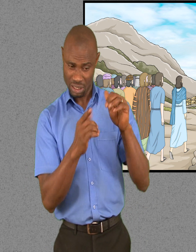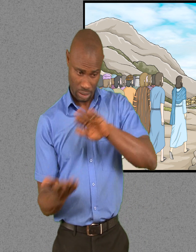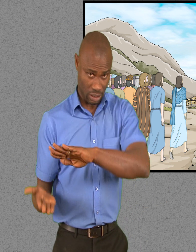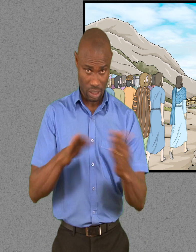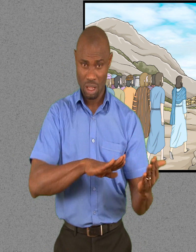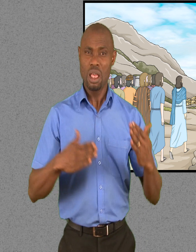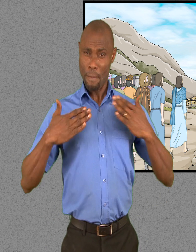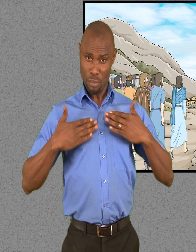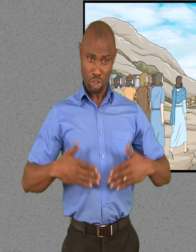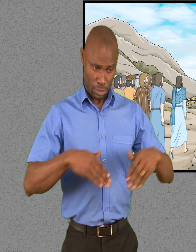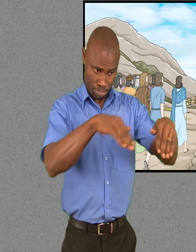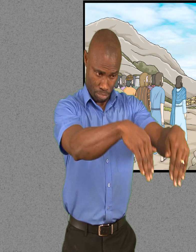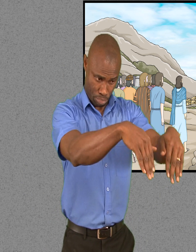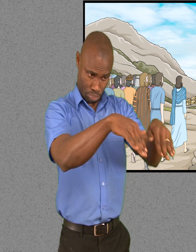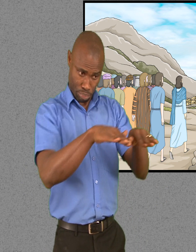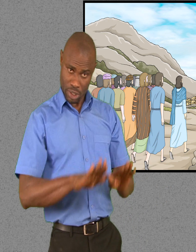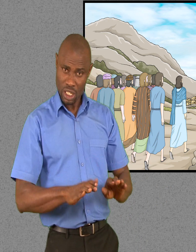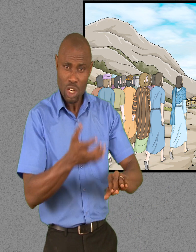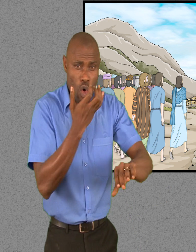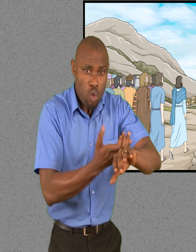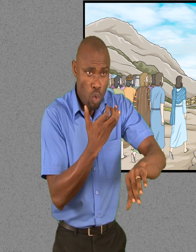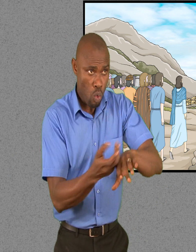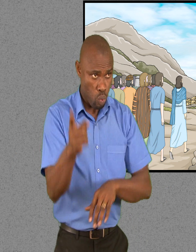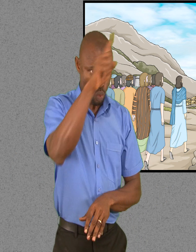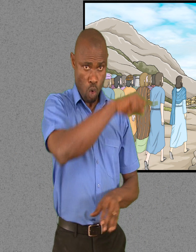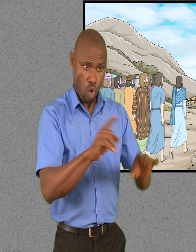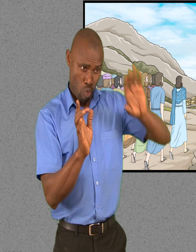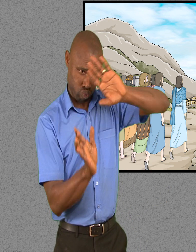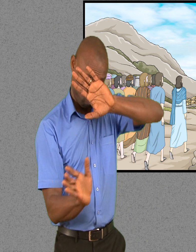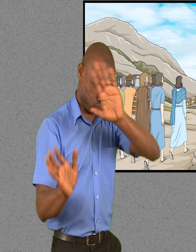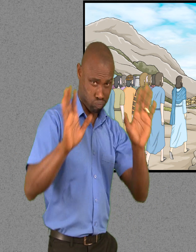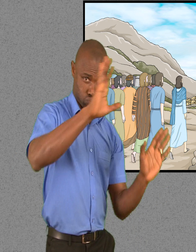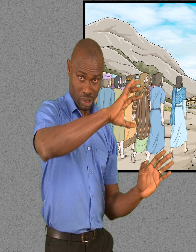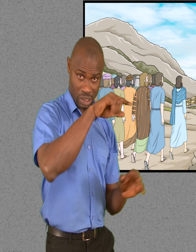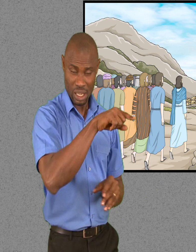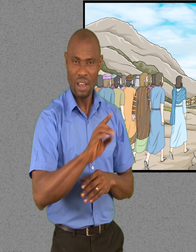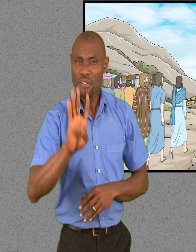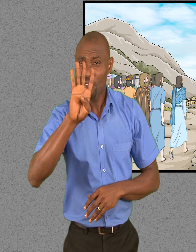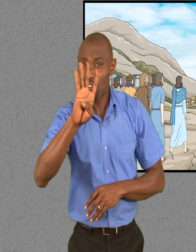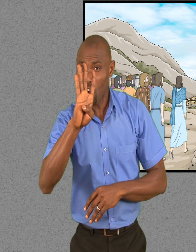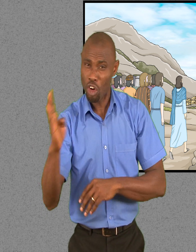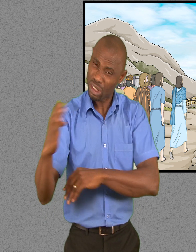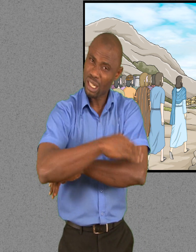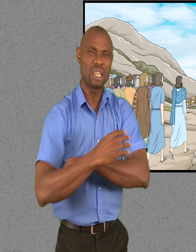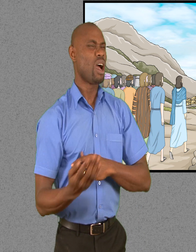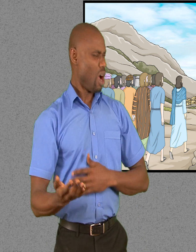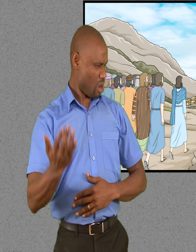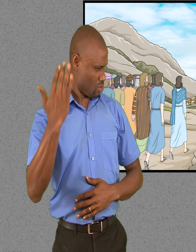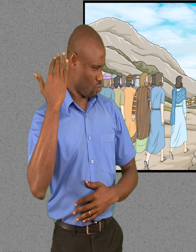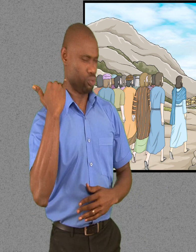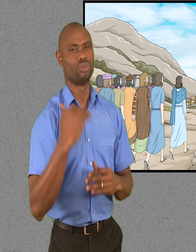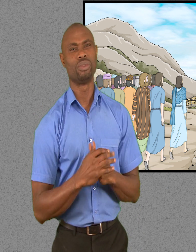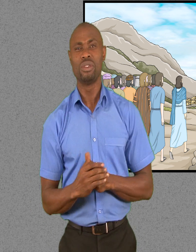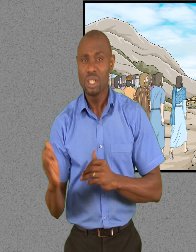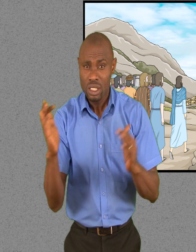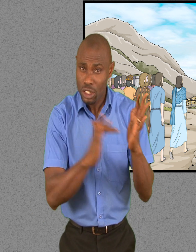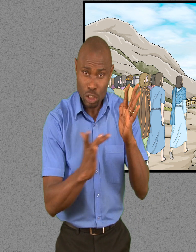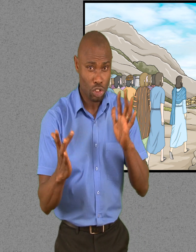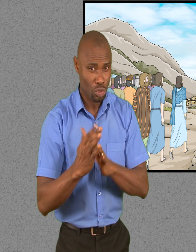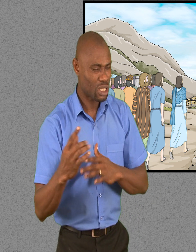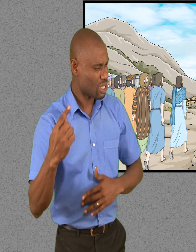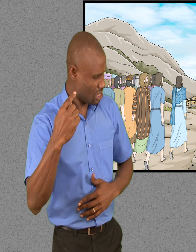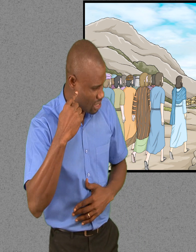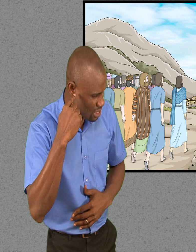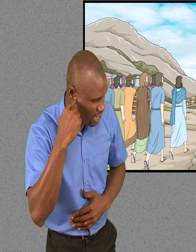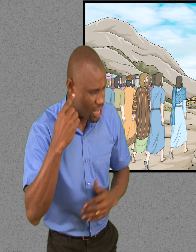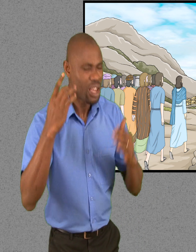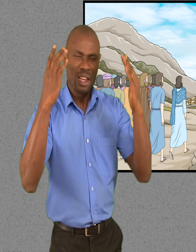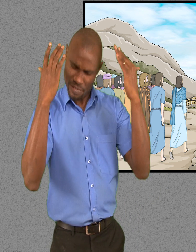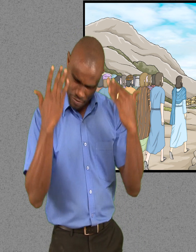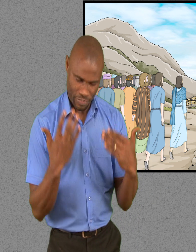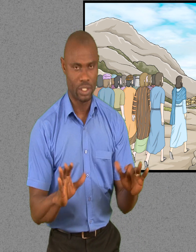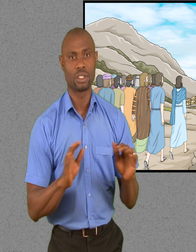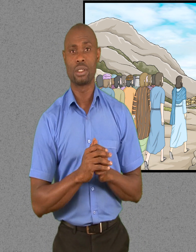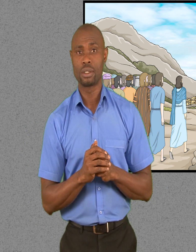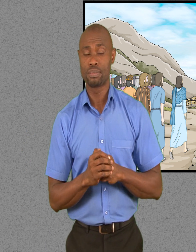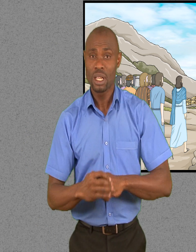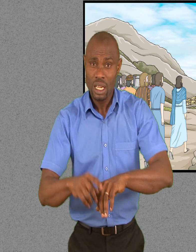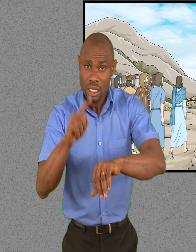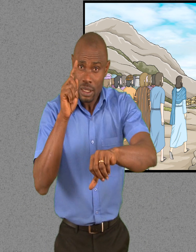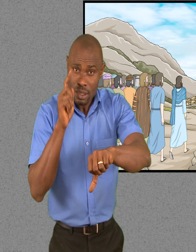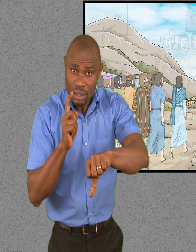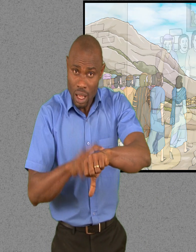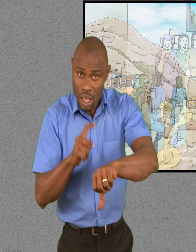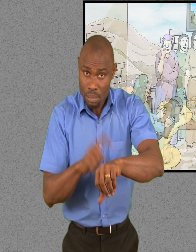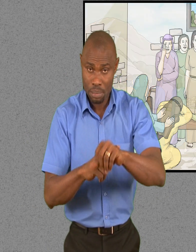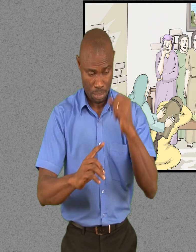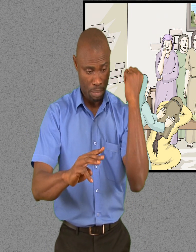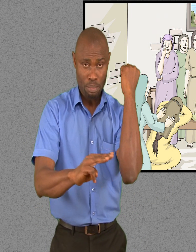but Mary stayed at home.